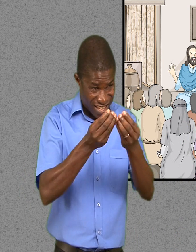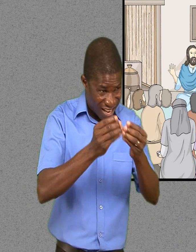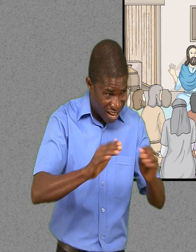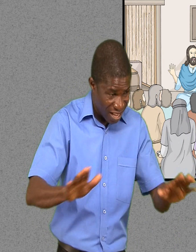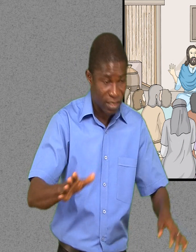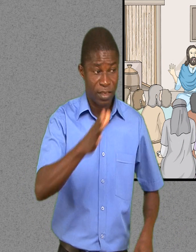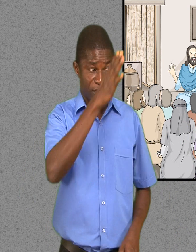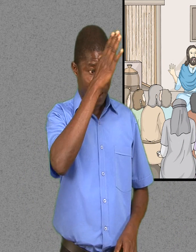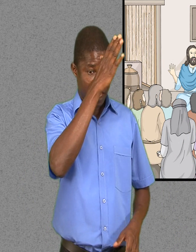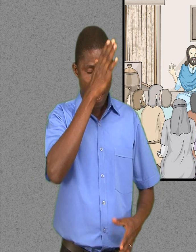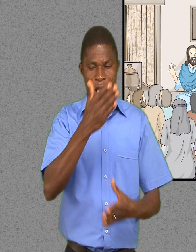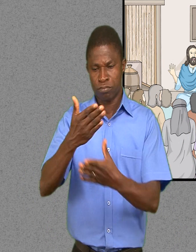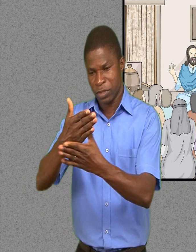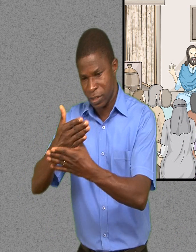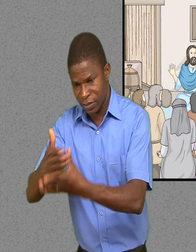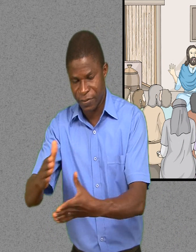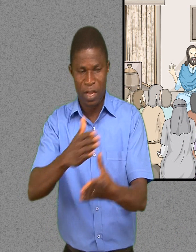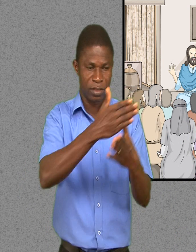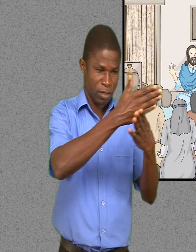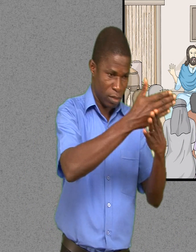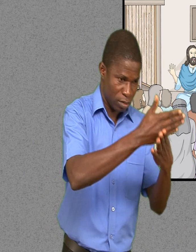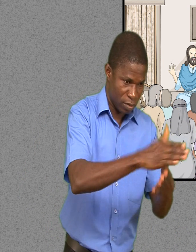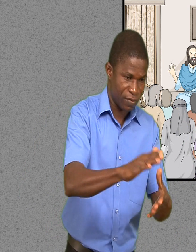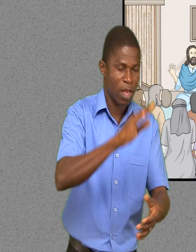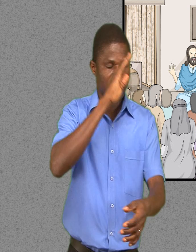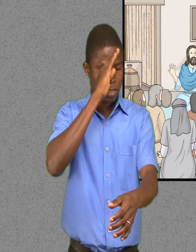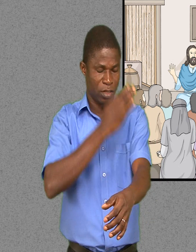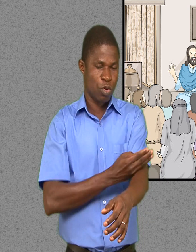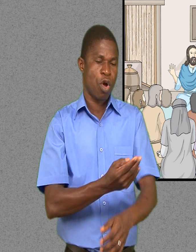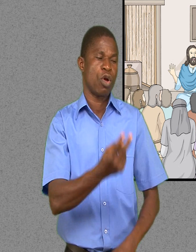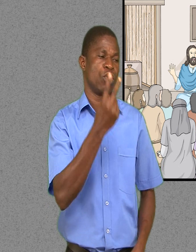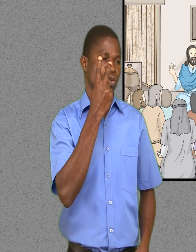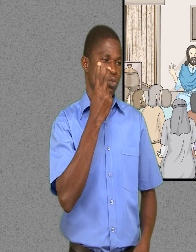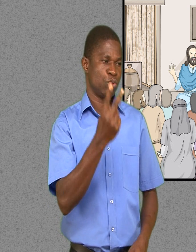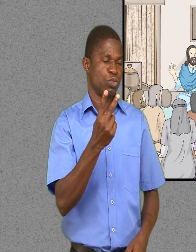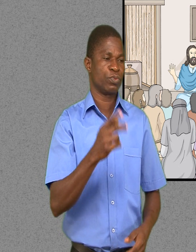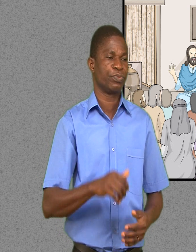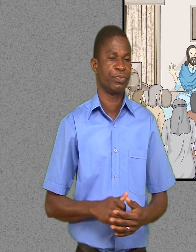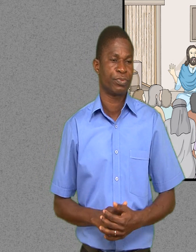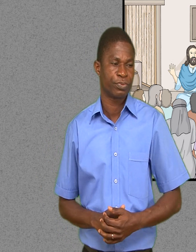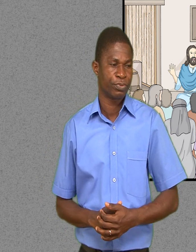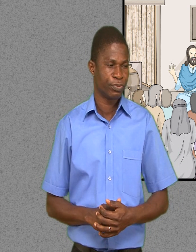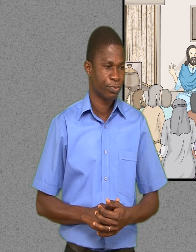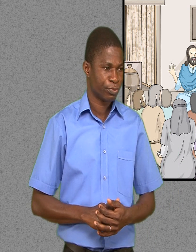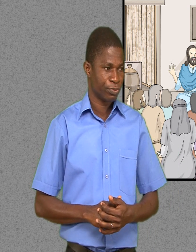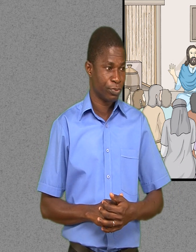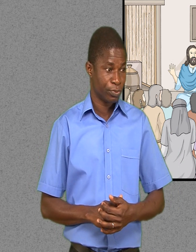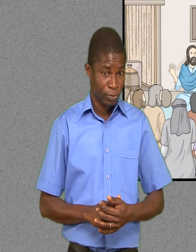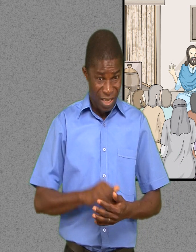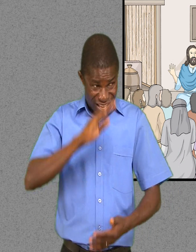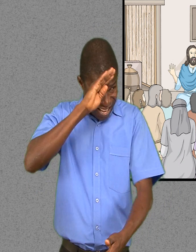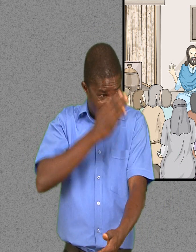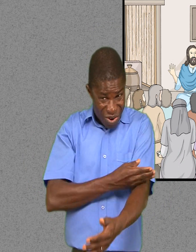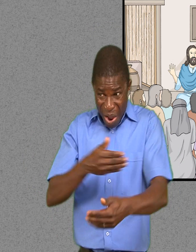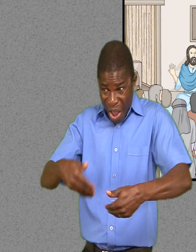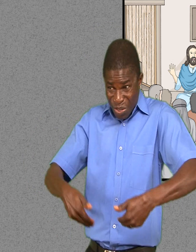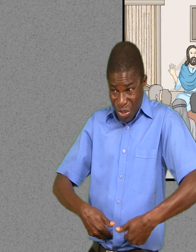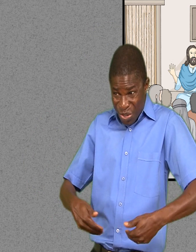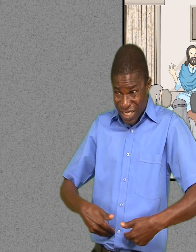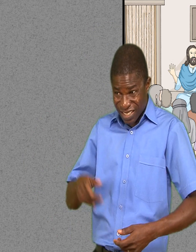So he divided his property between them.